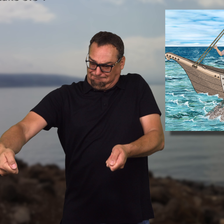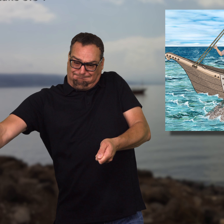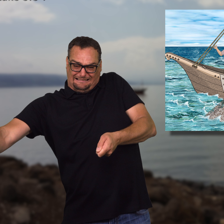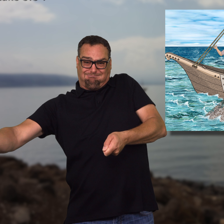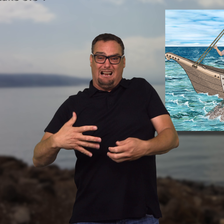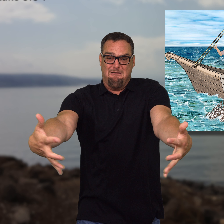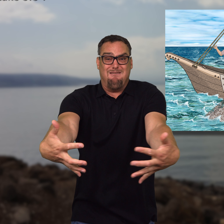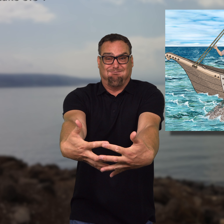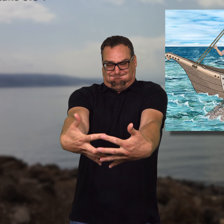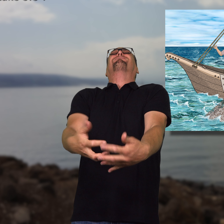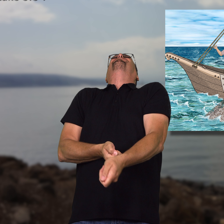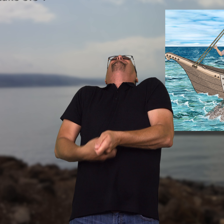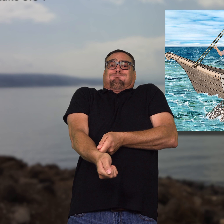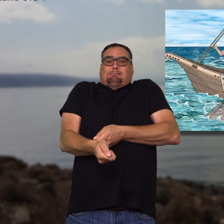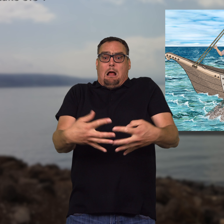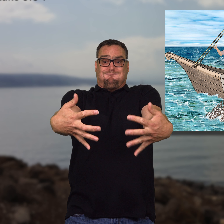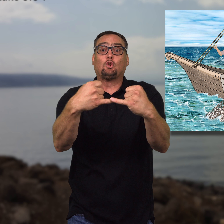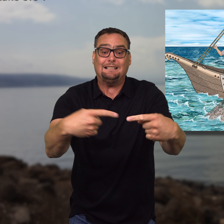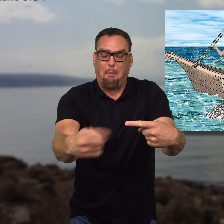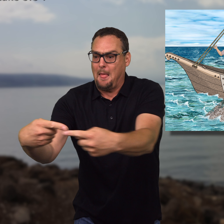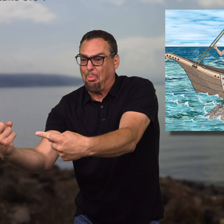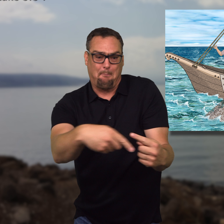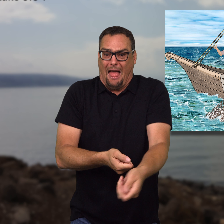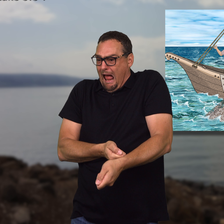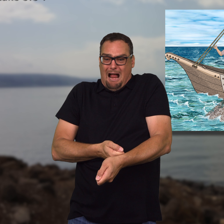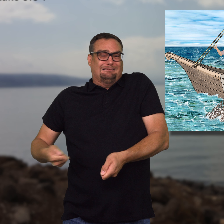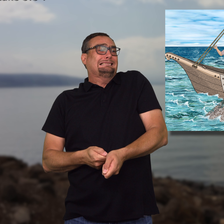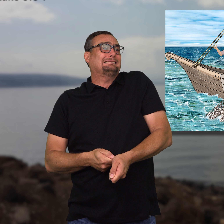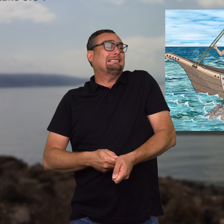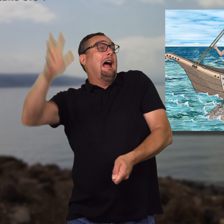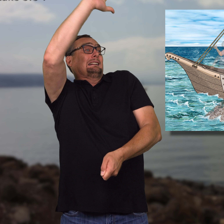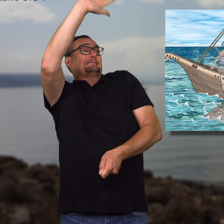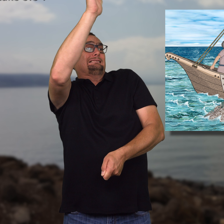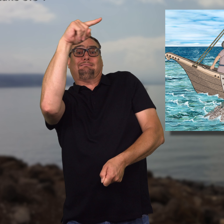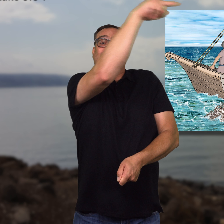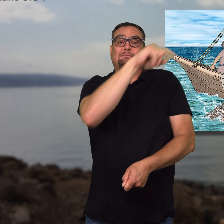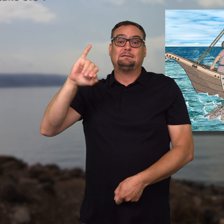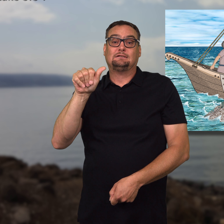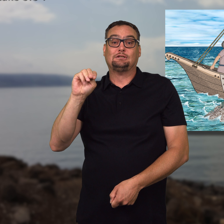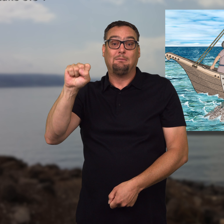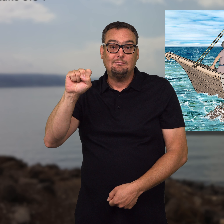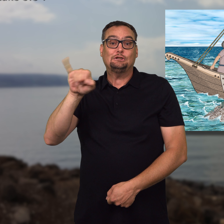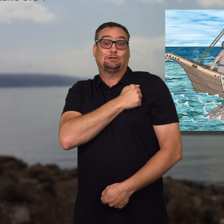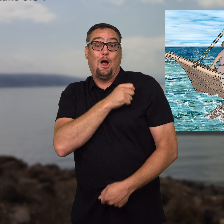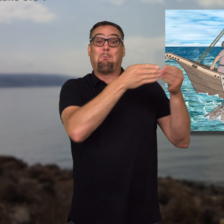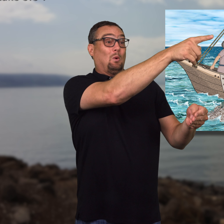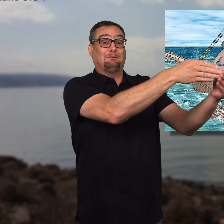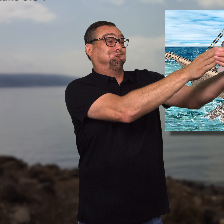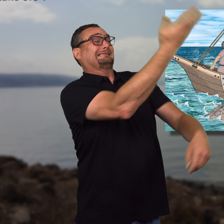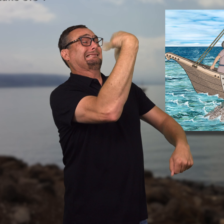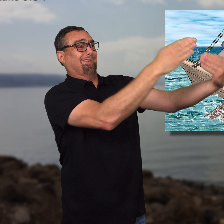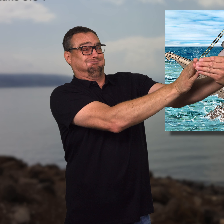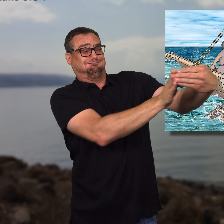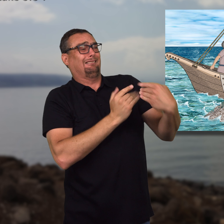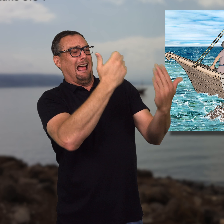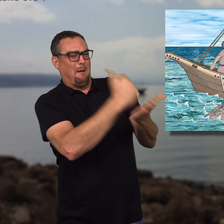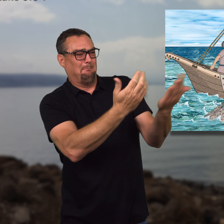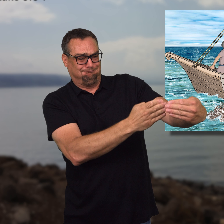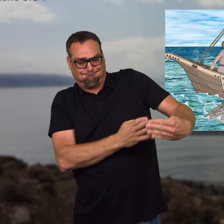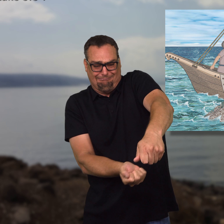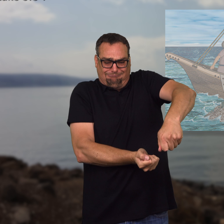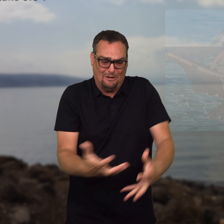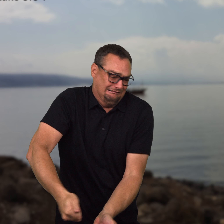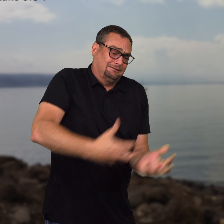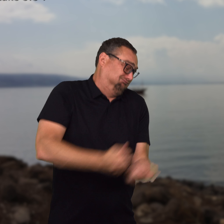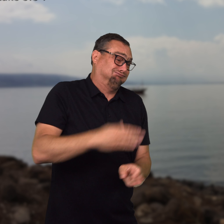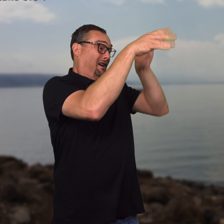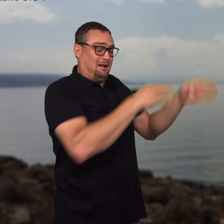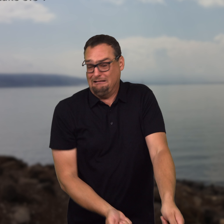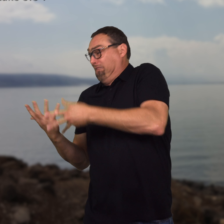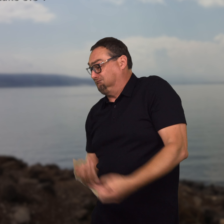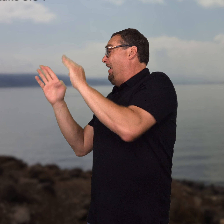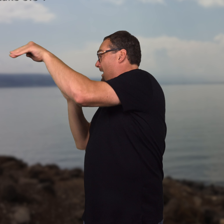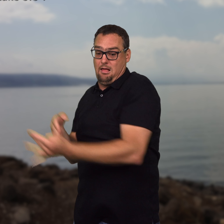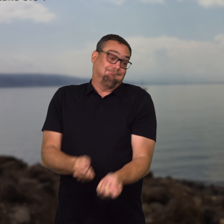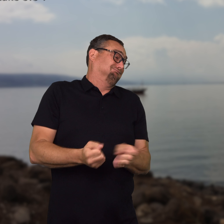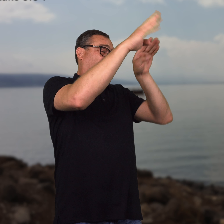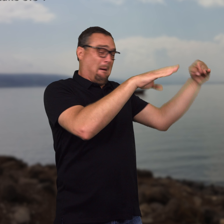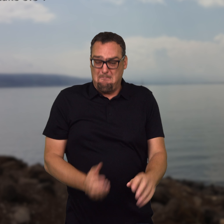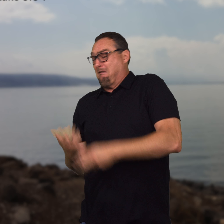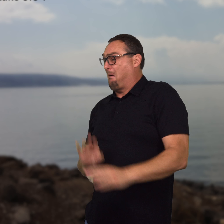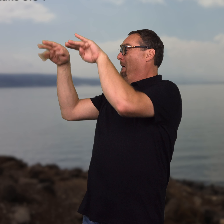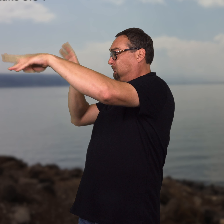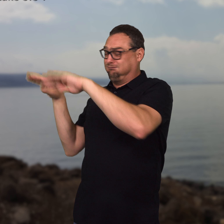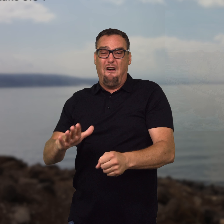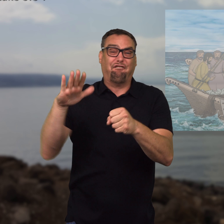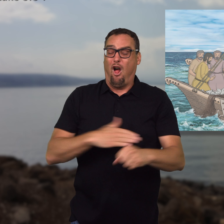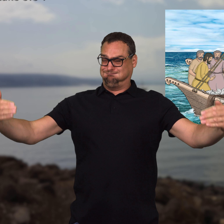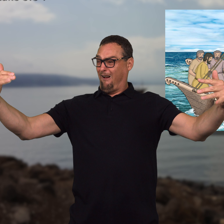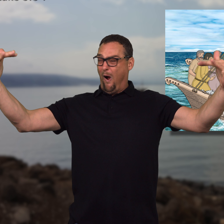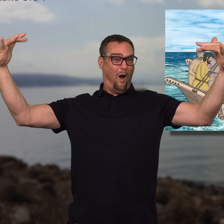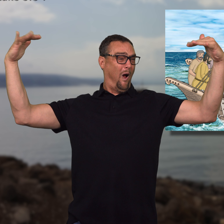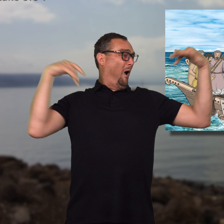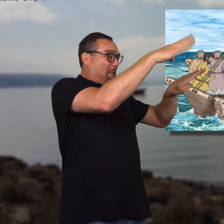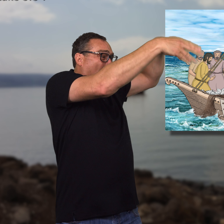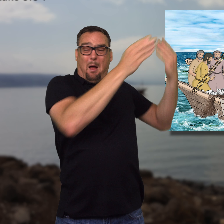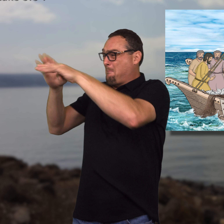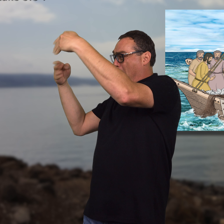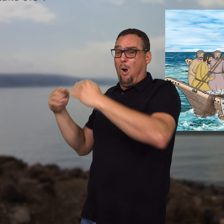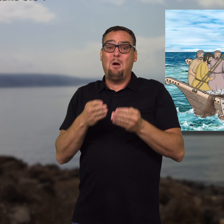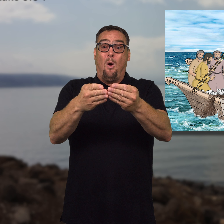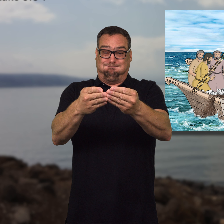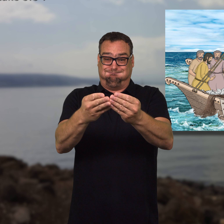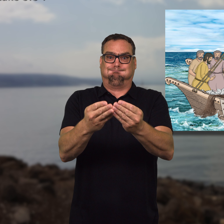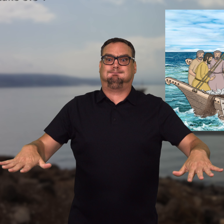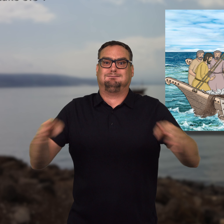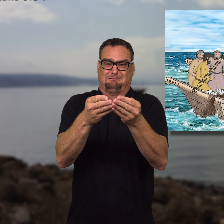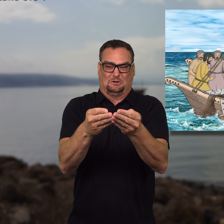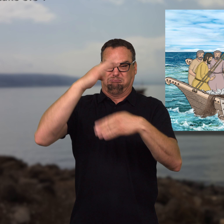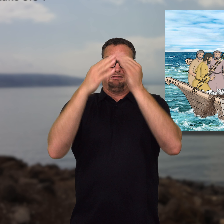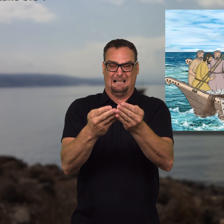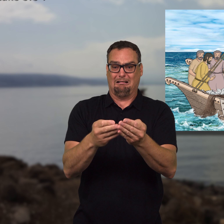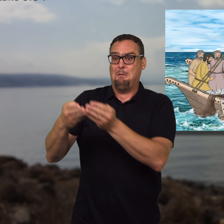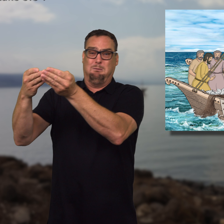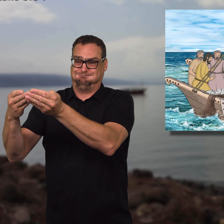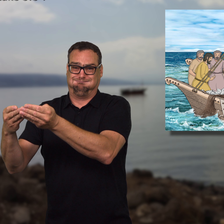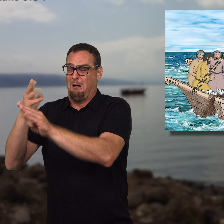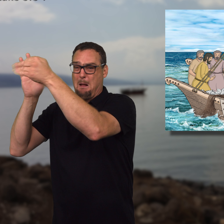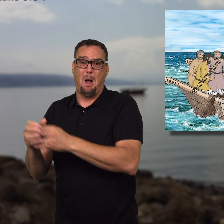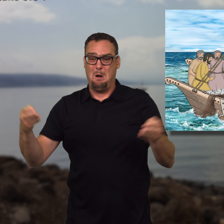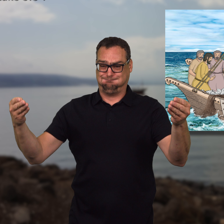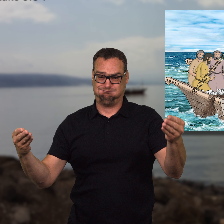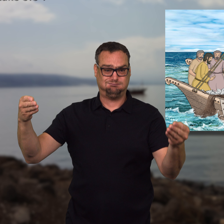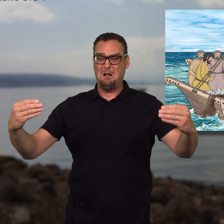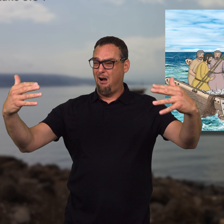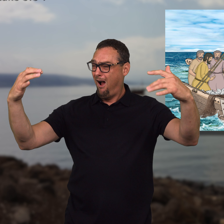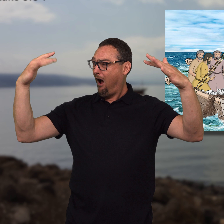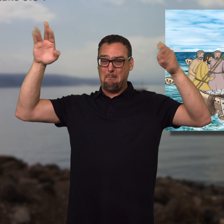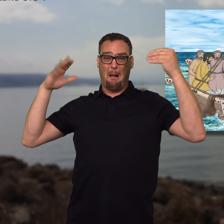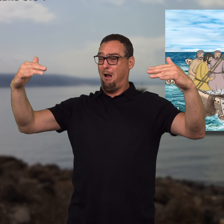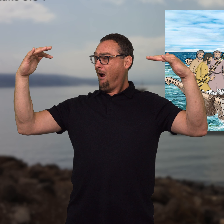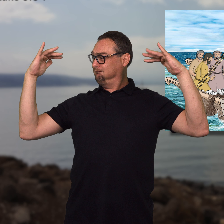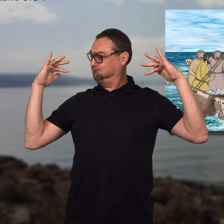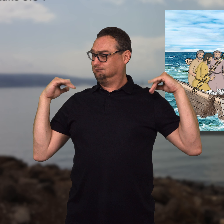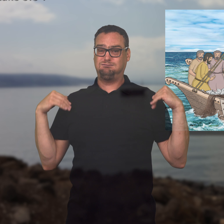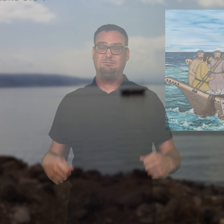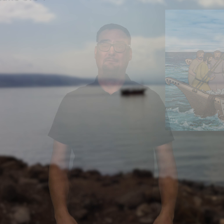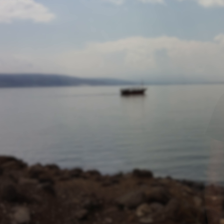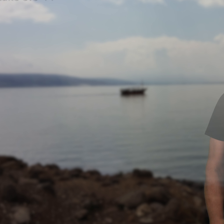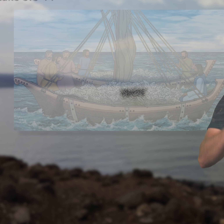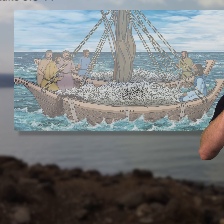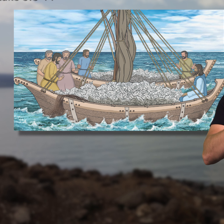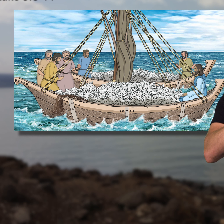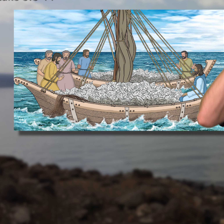So they signaled to their partners in the other boat to come and help them, and they came and filled both boats so full that they began to sink.